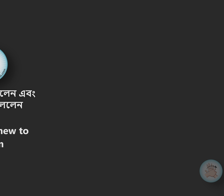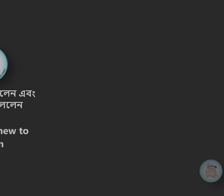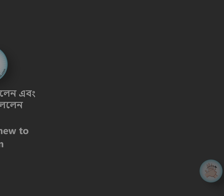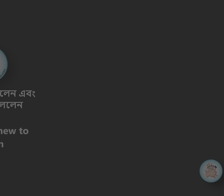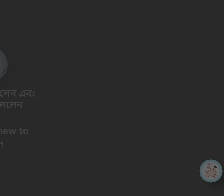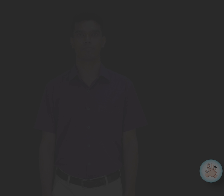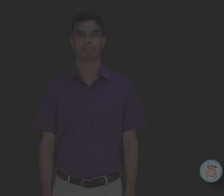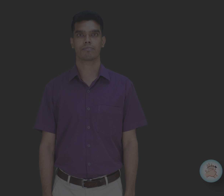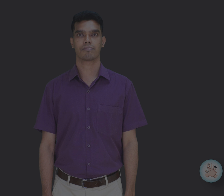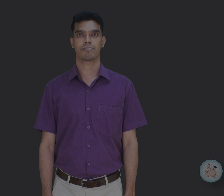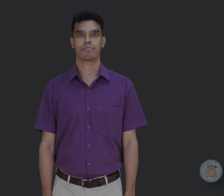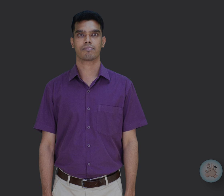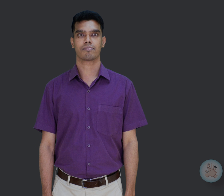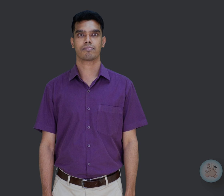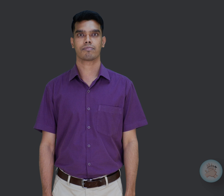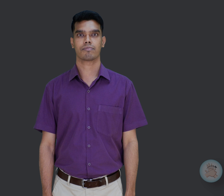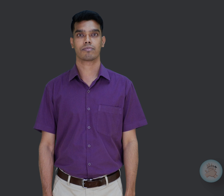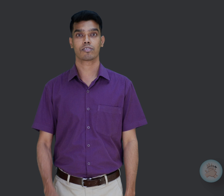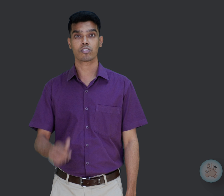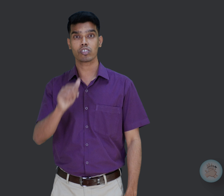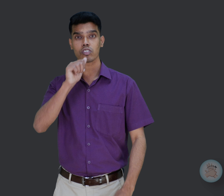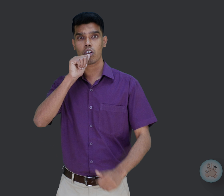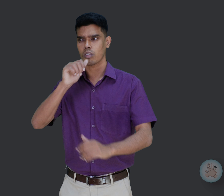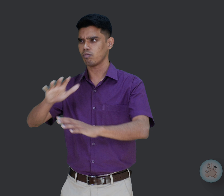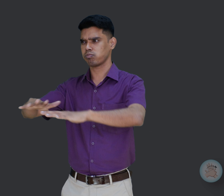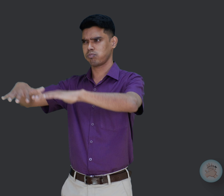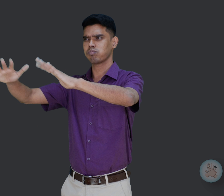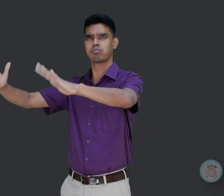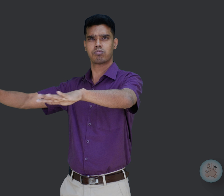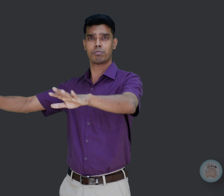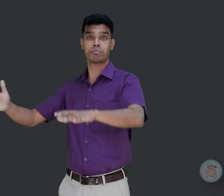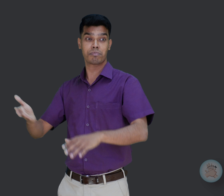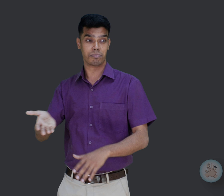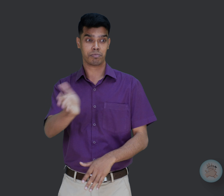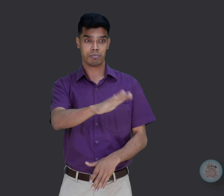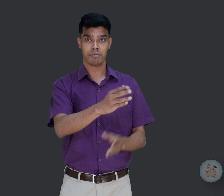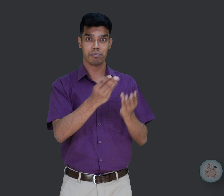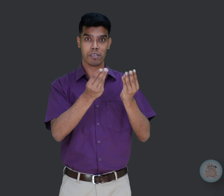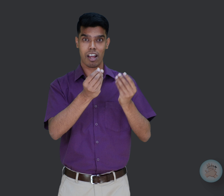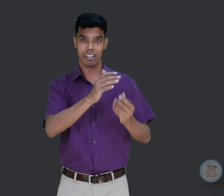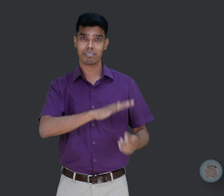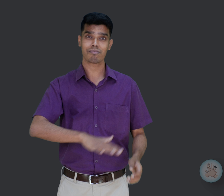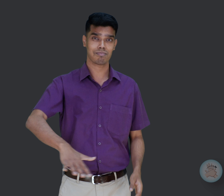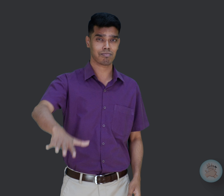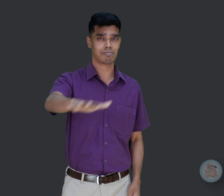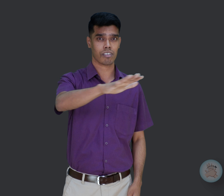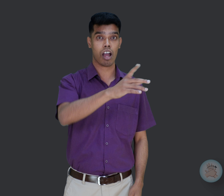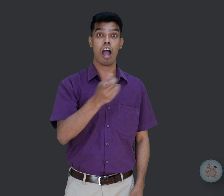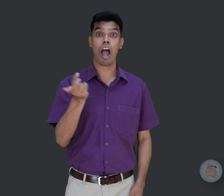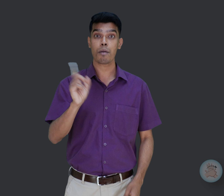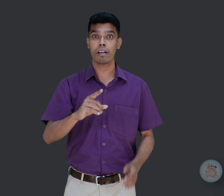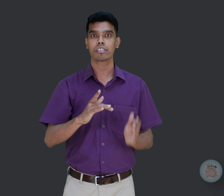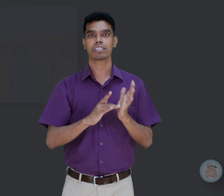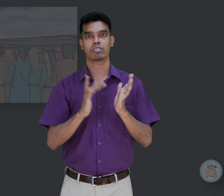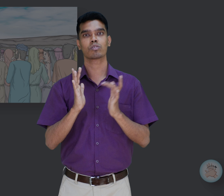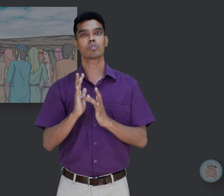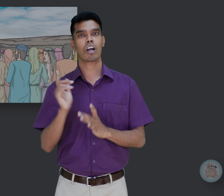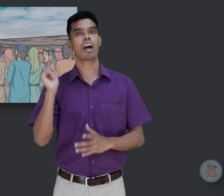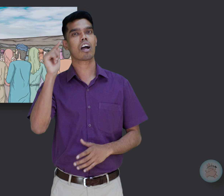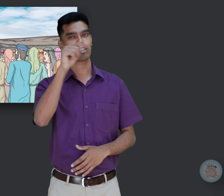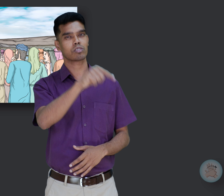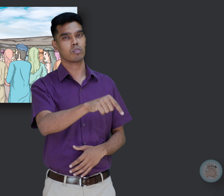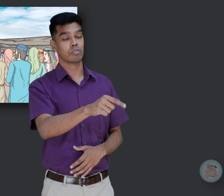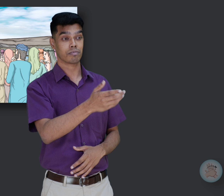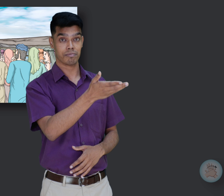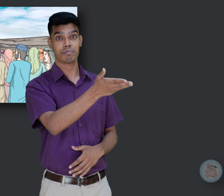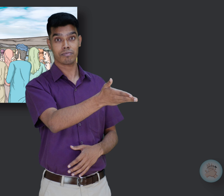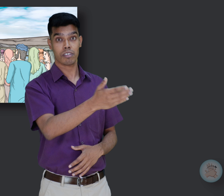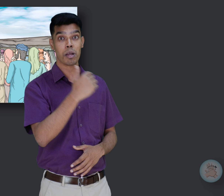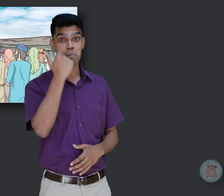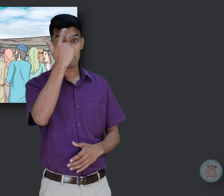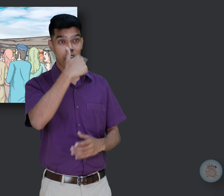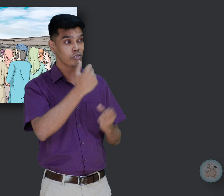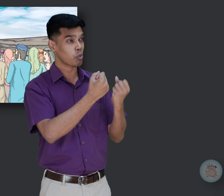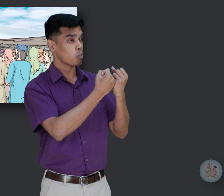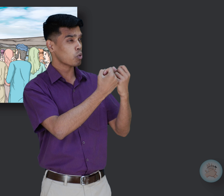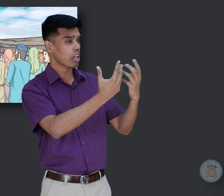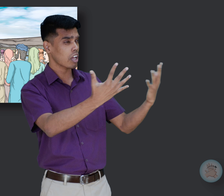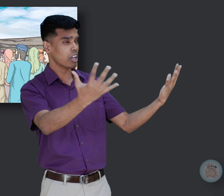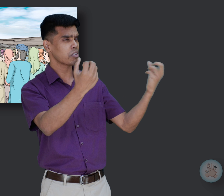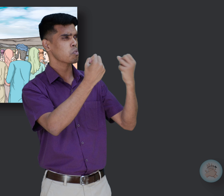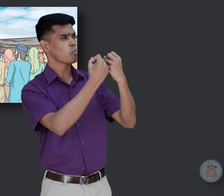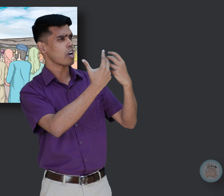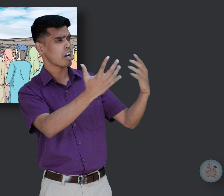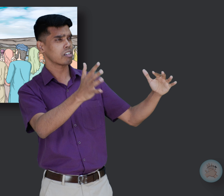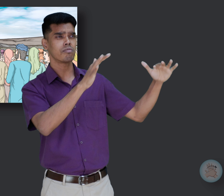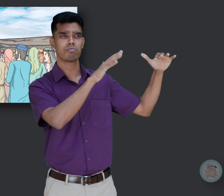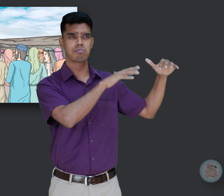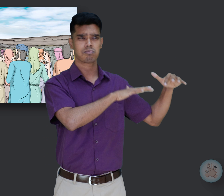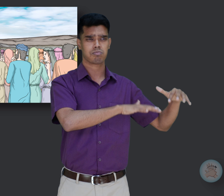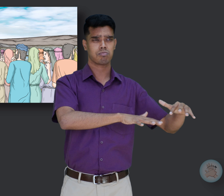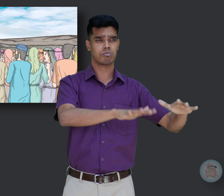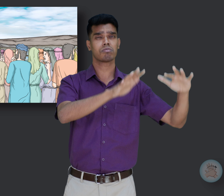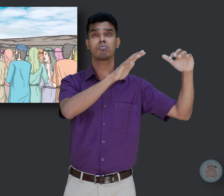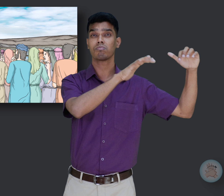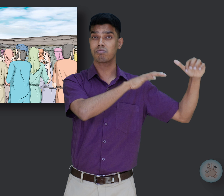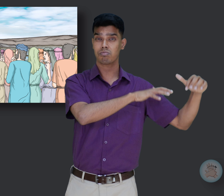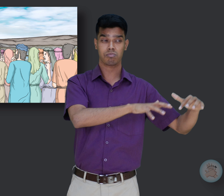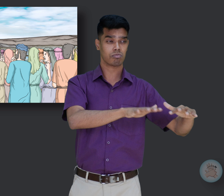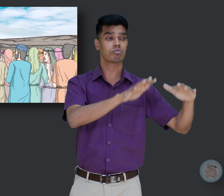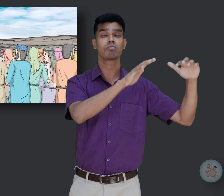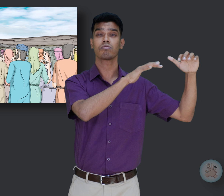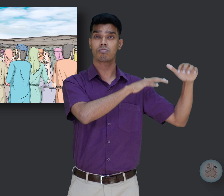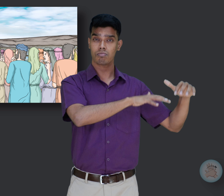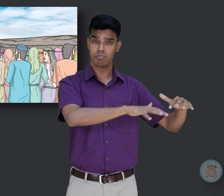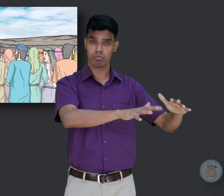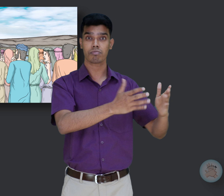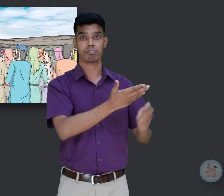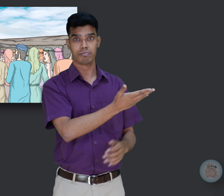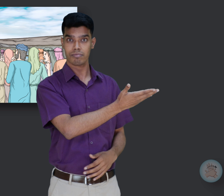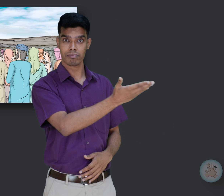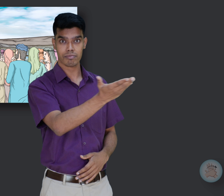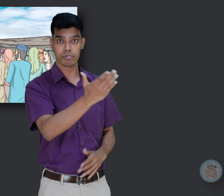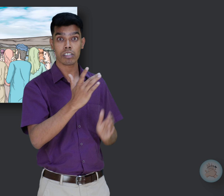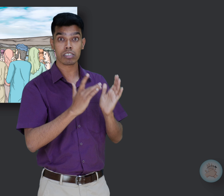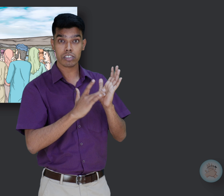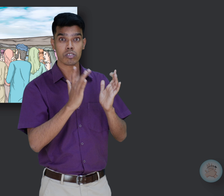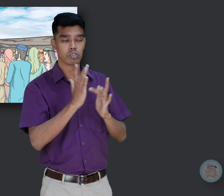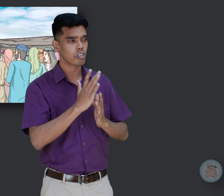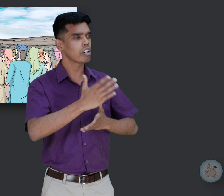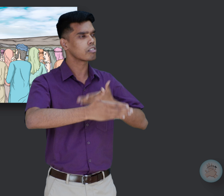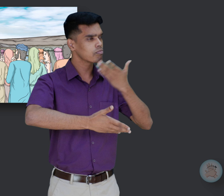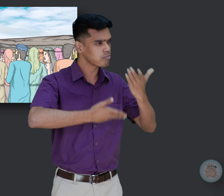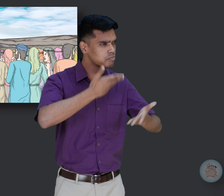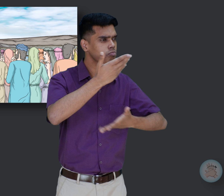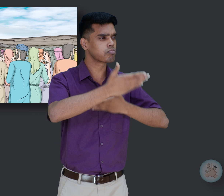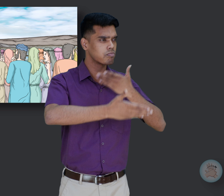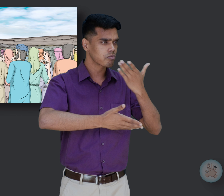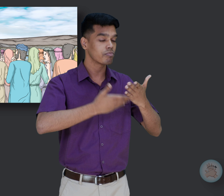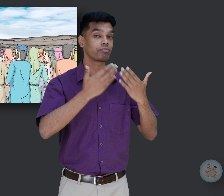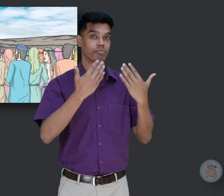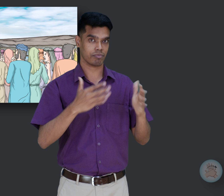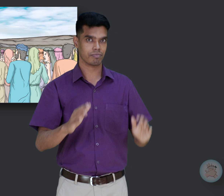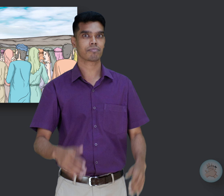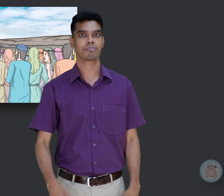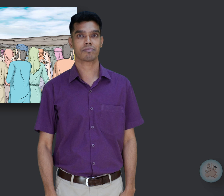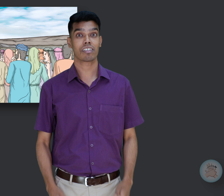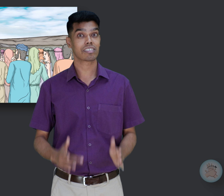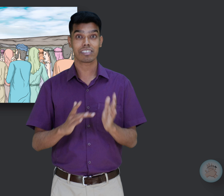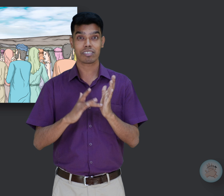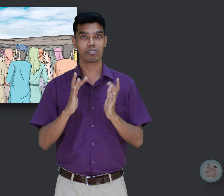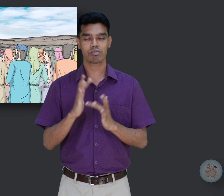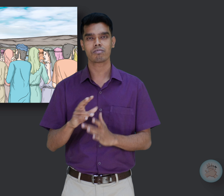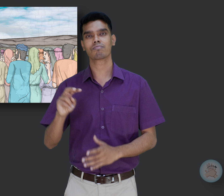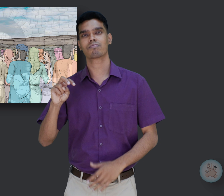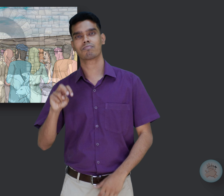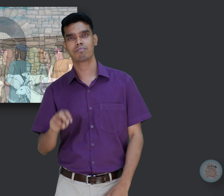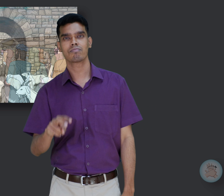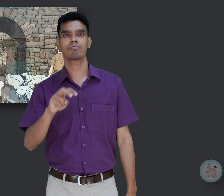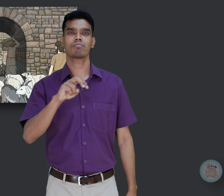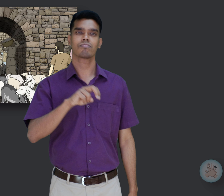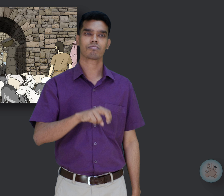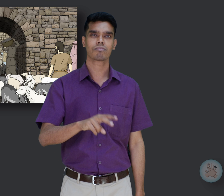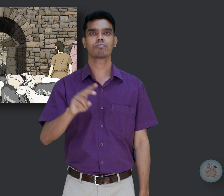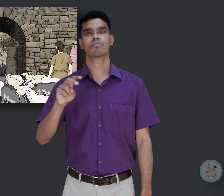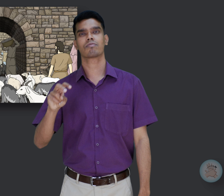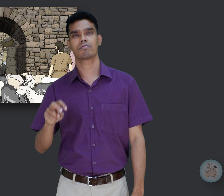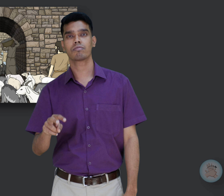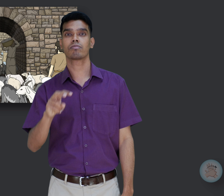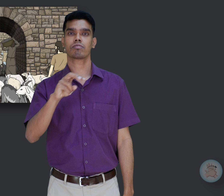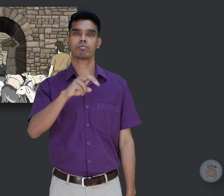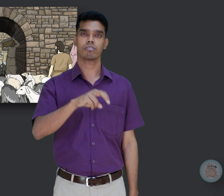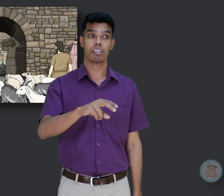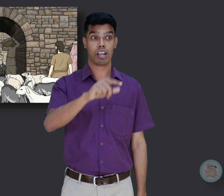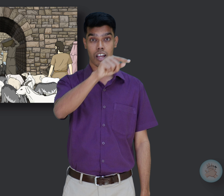Once again Jesus went out beside the sea. All the people came to Him, and He taught them there.